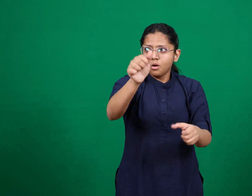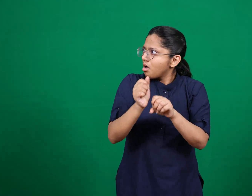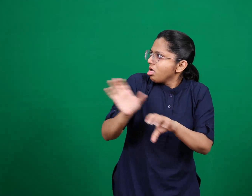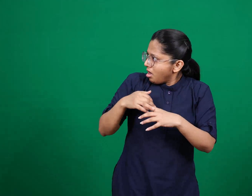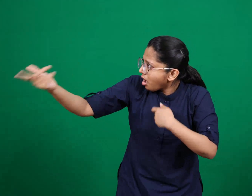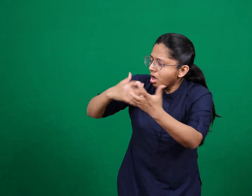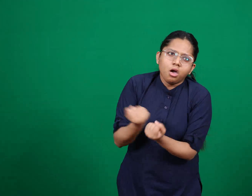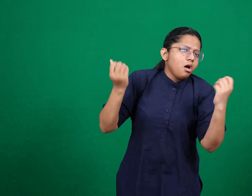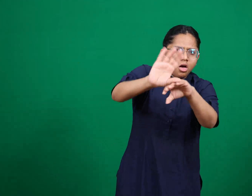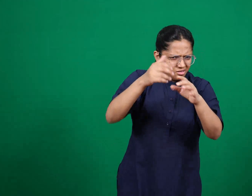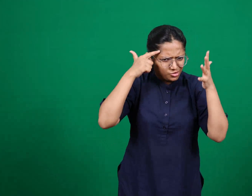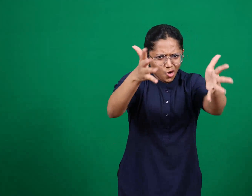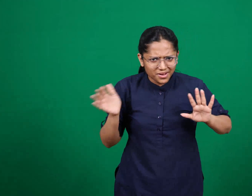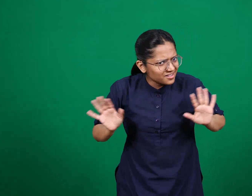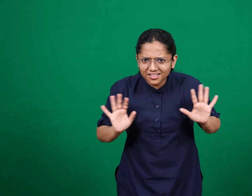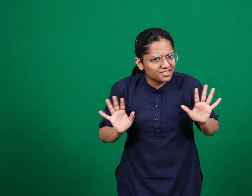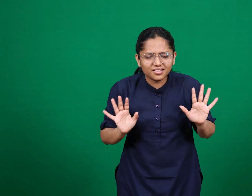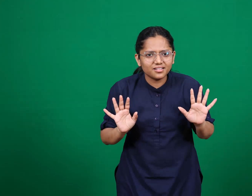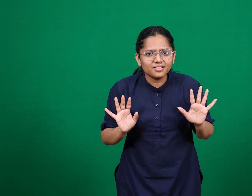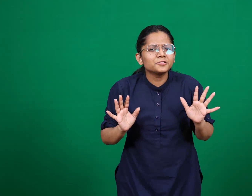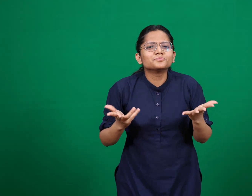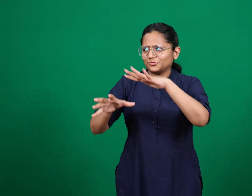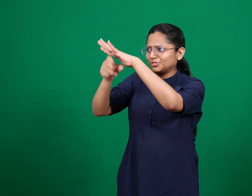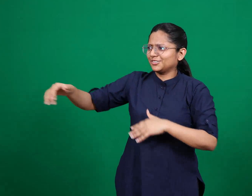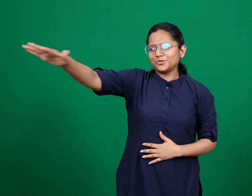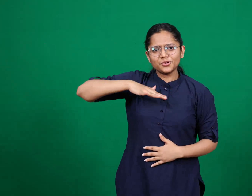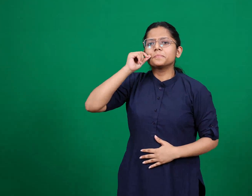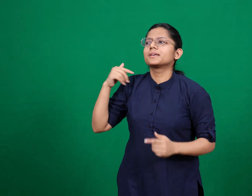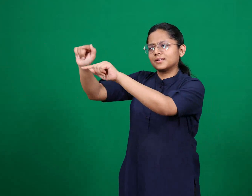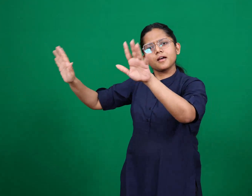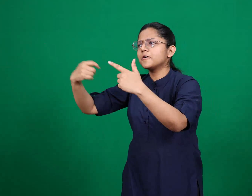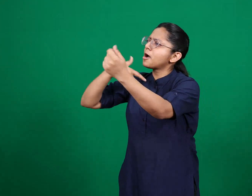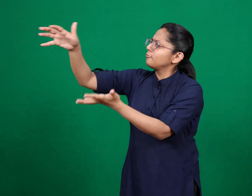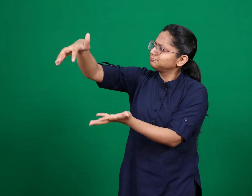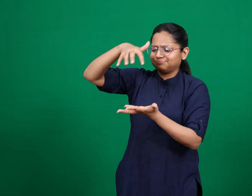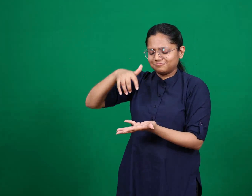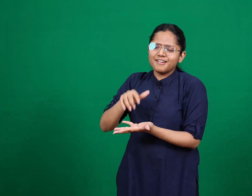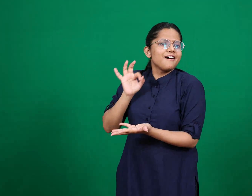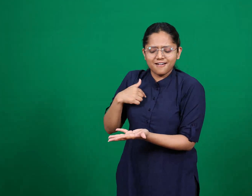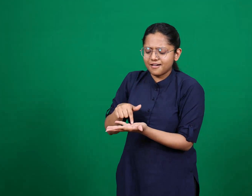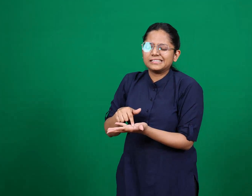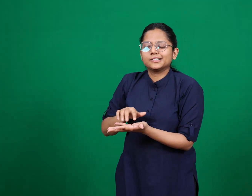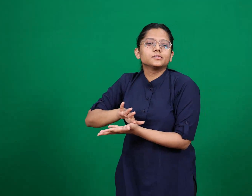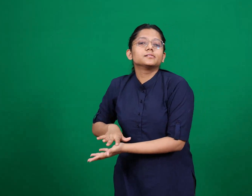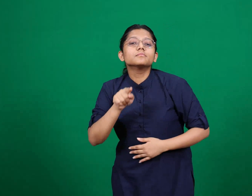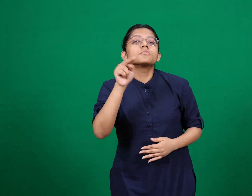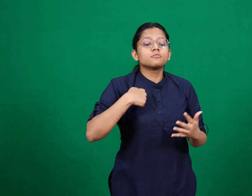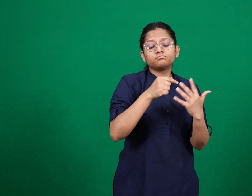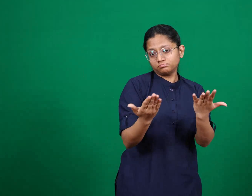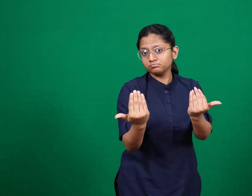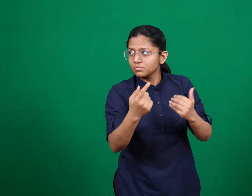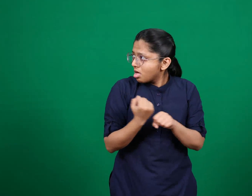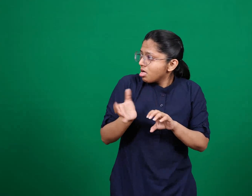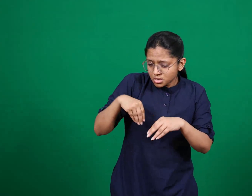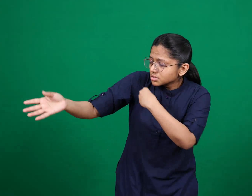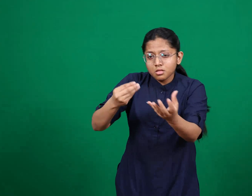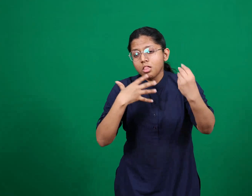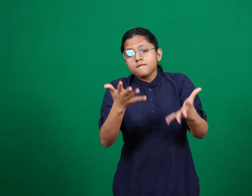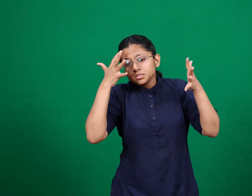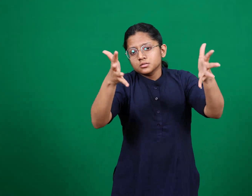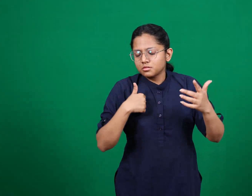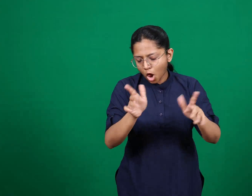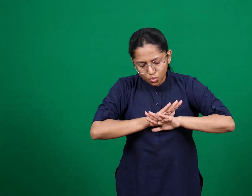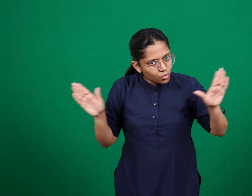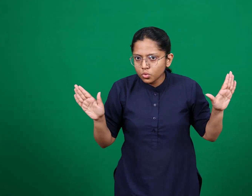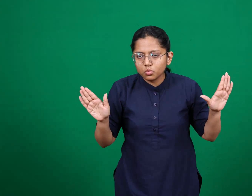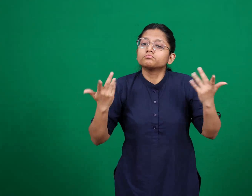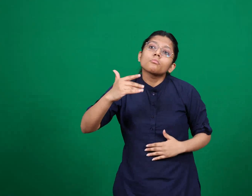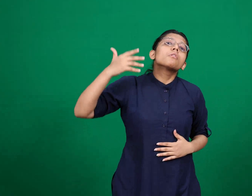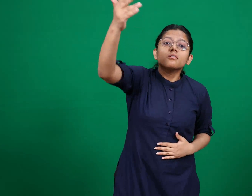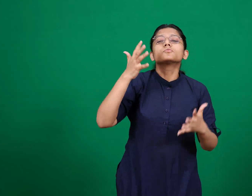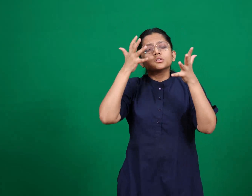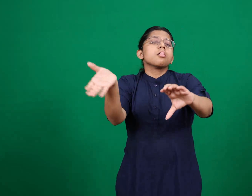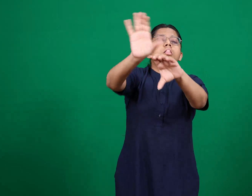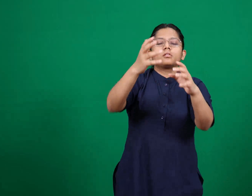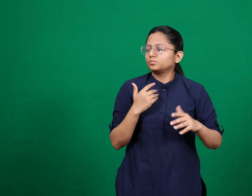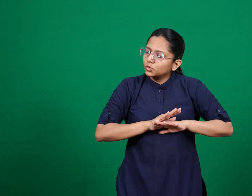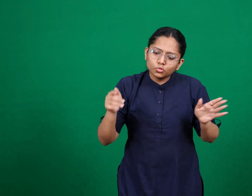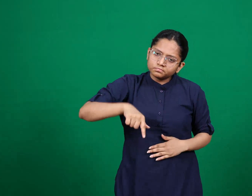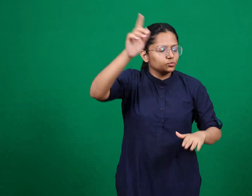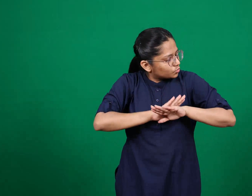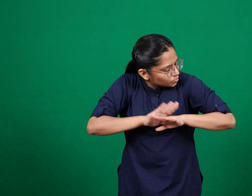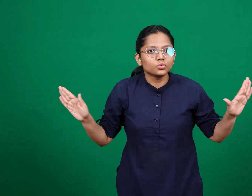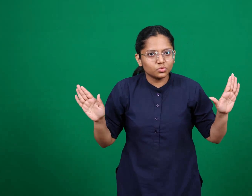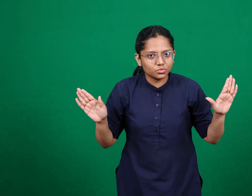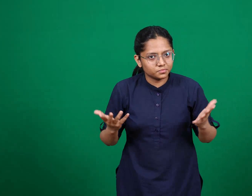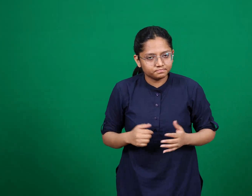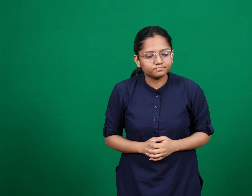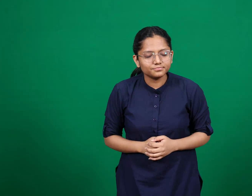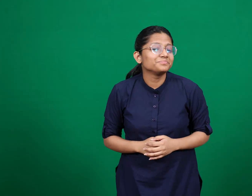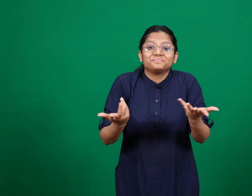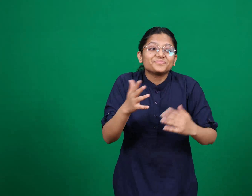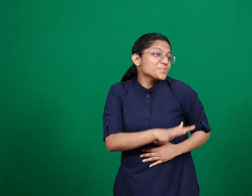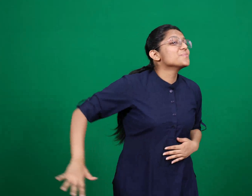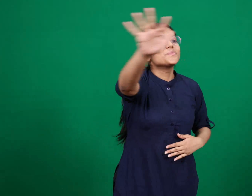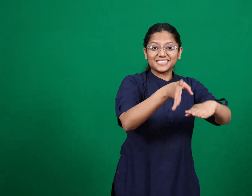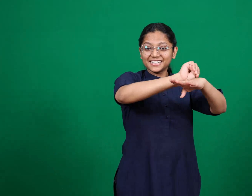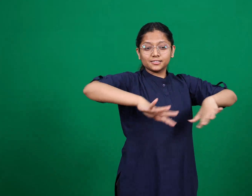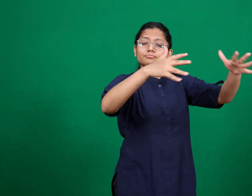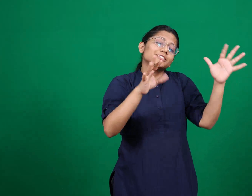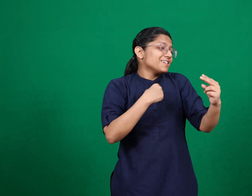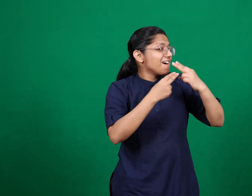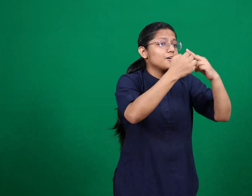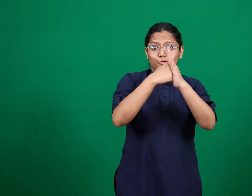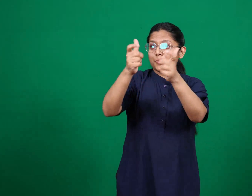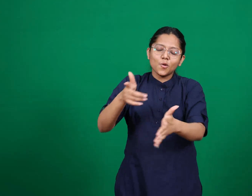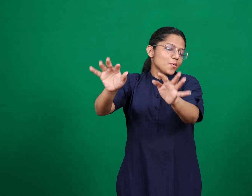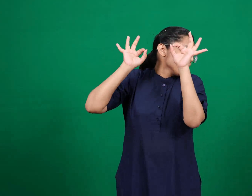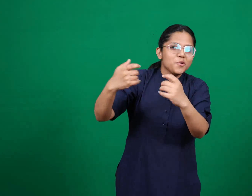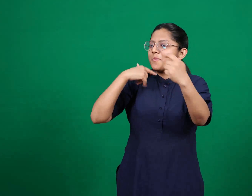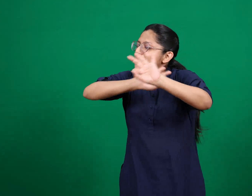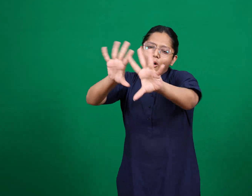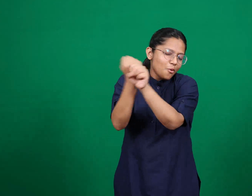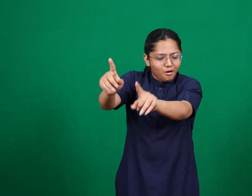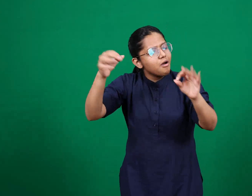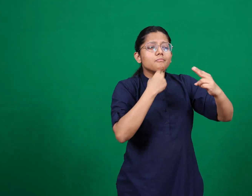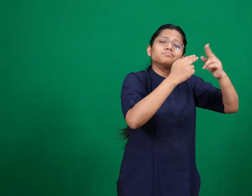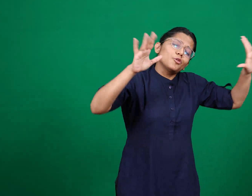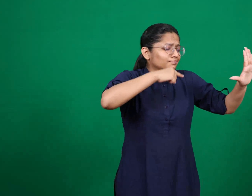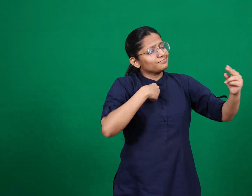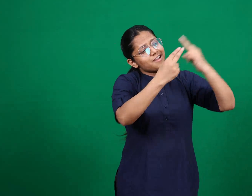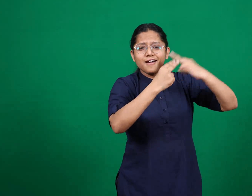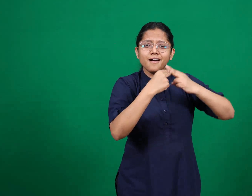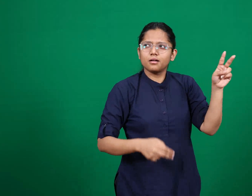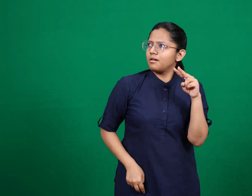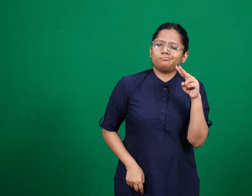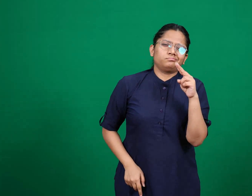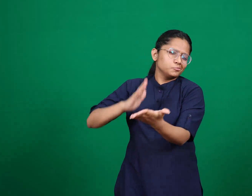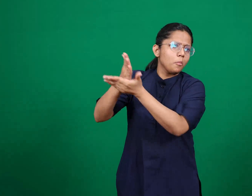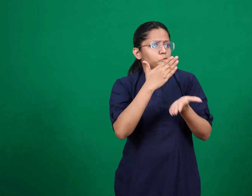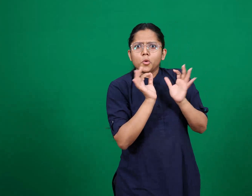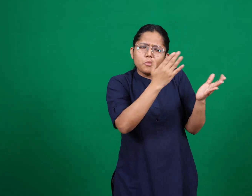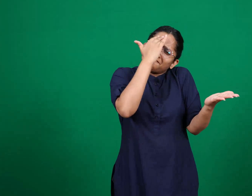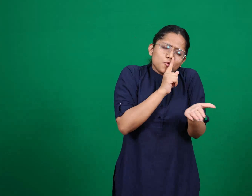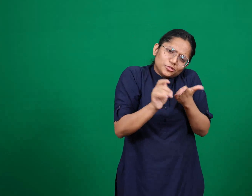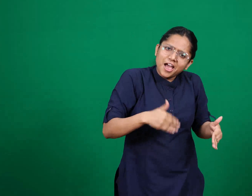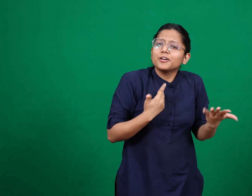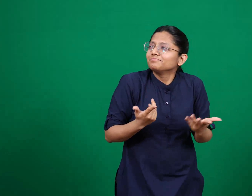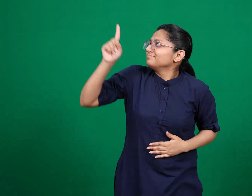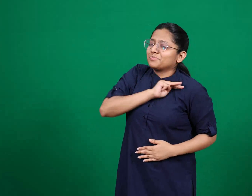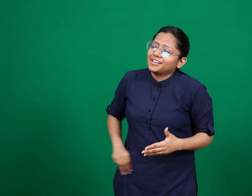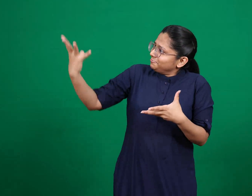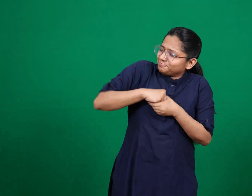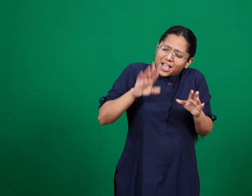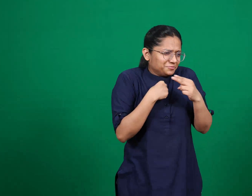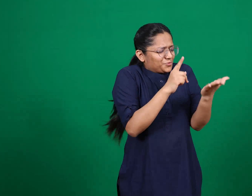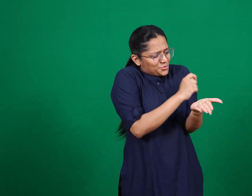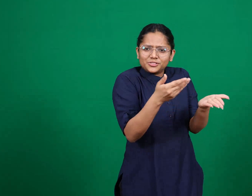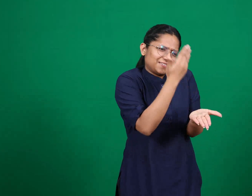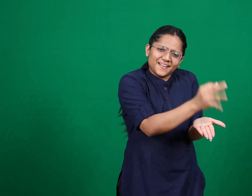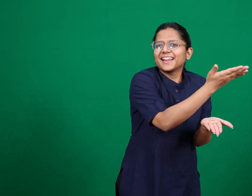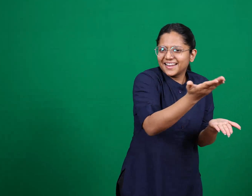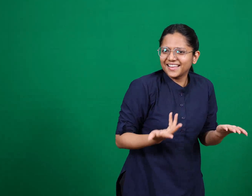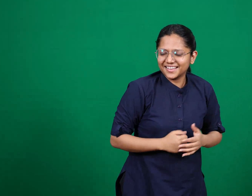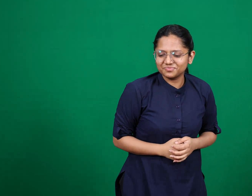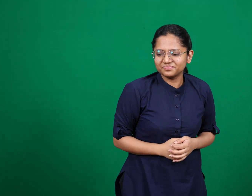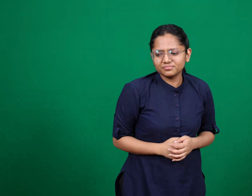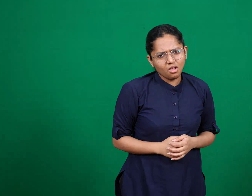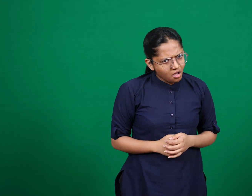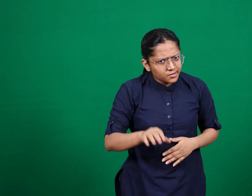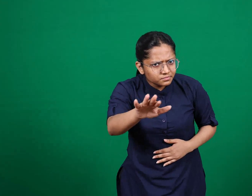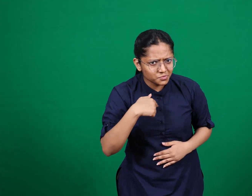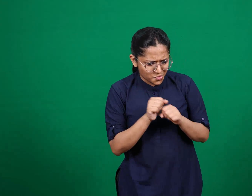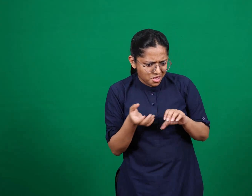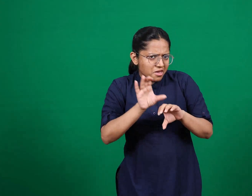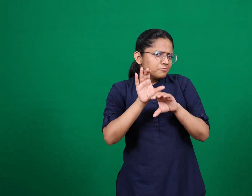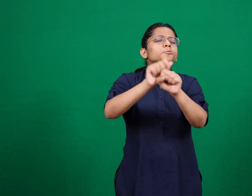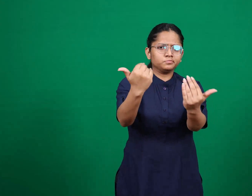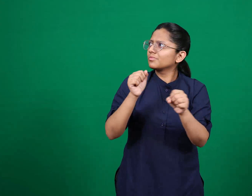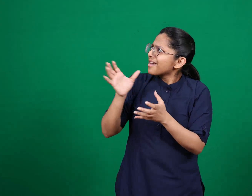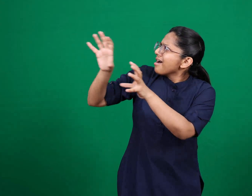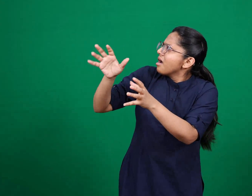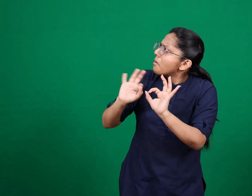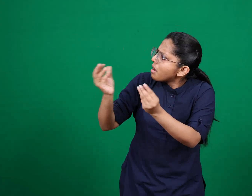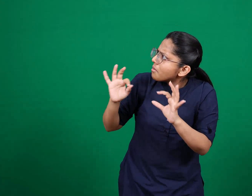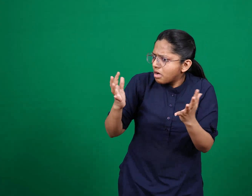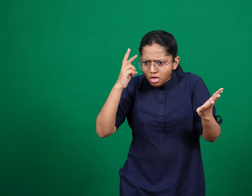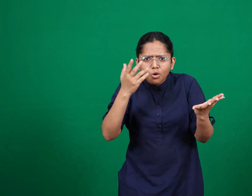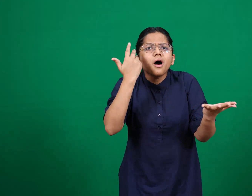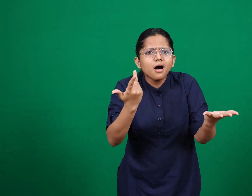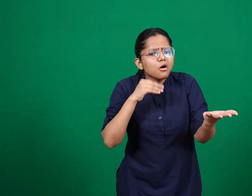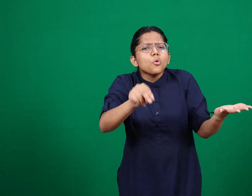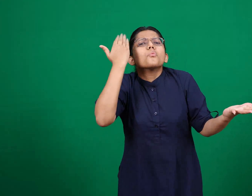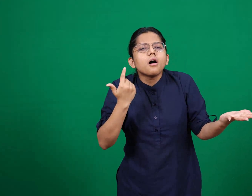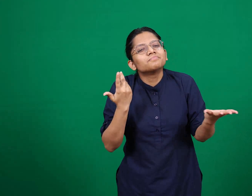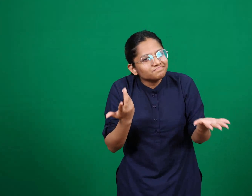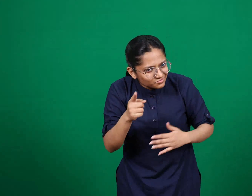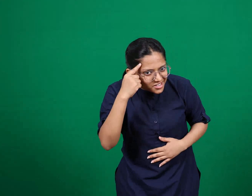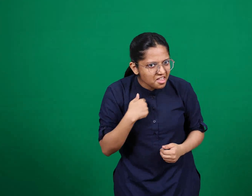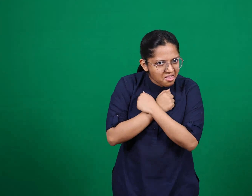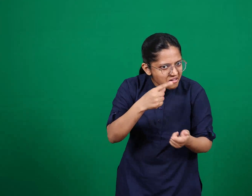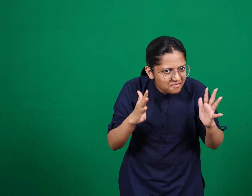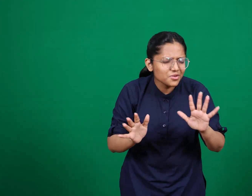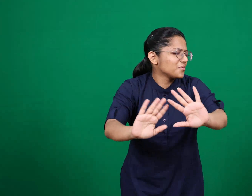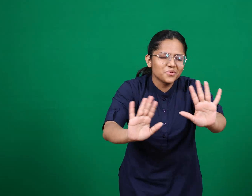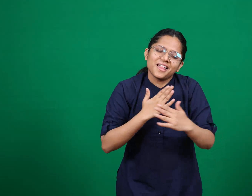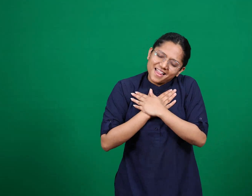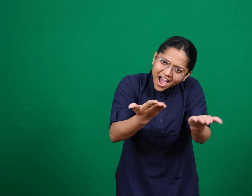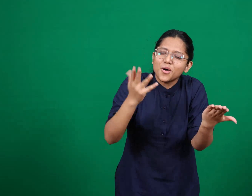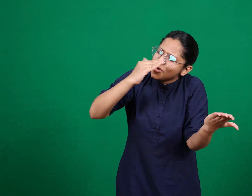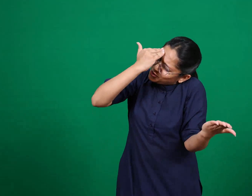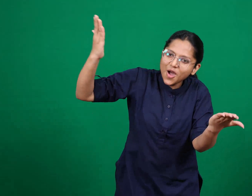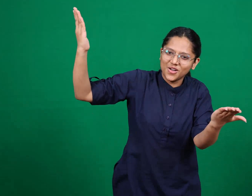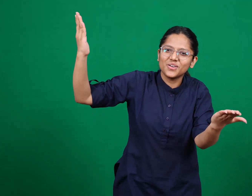for the brothers who came from Macedonia supplied my needs. I have refrained from being a burden to you in any way, and I will continue to do so. As surely as the truth of Christ is in me, this boasting of mine will not be silenced in the regions of Achaia.